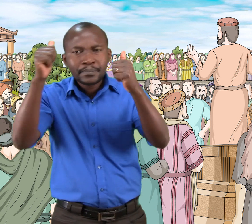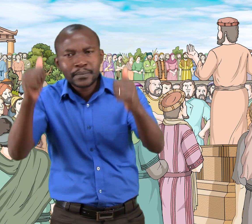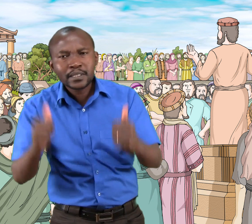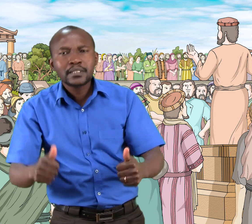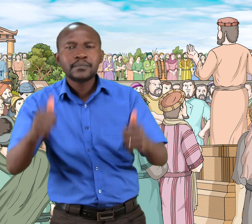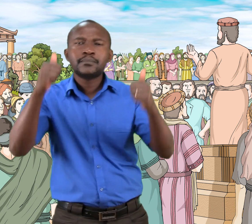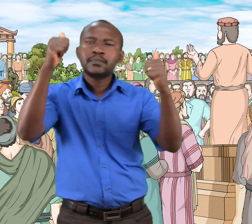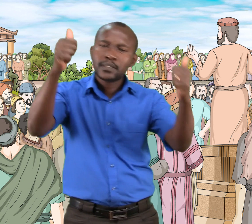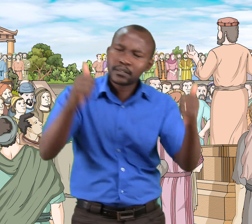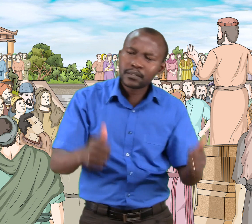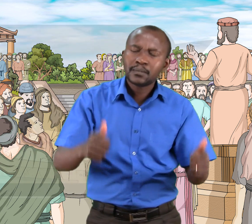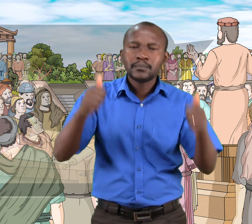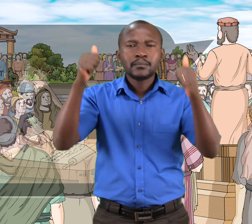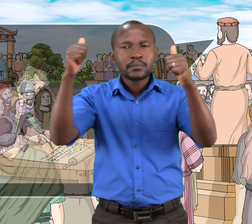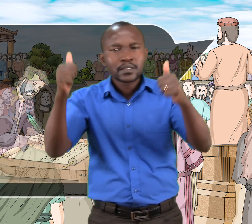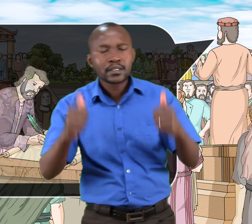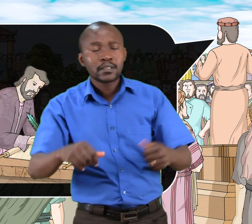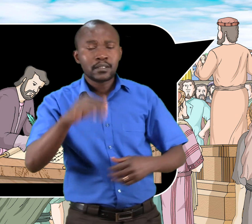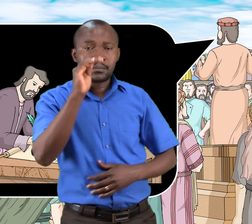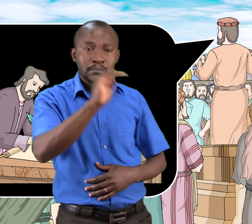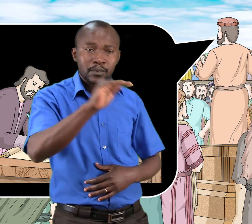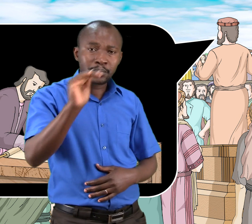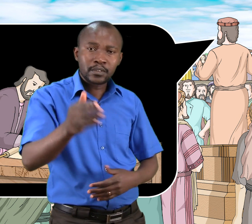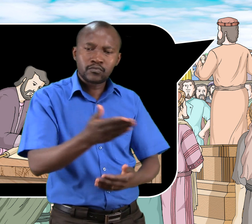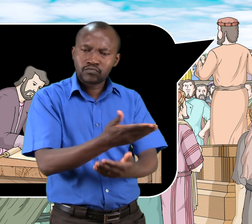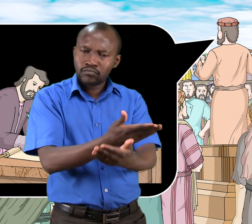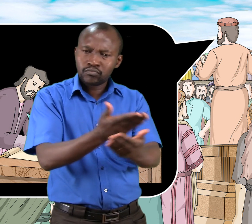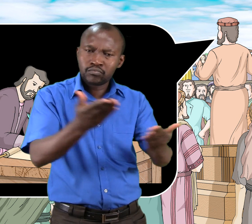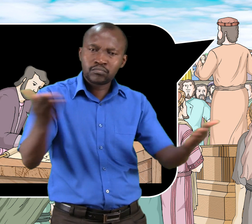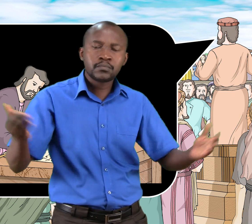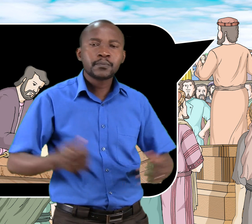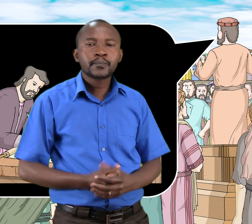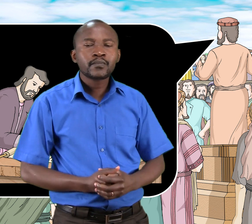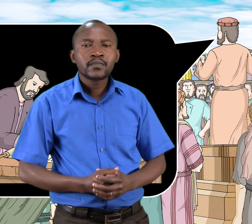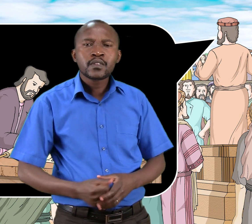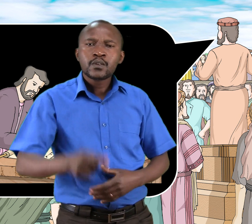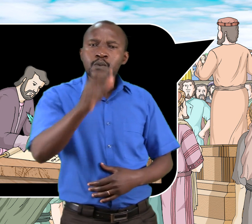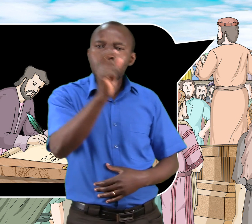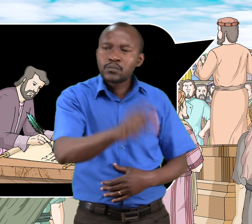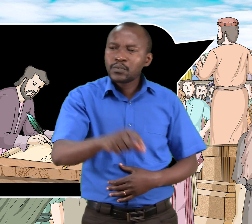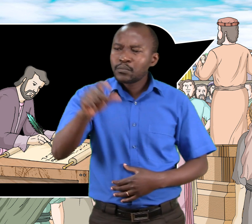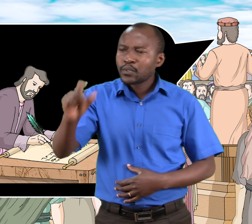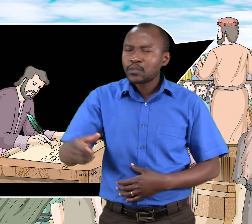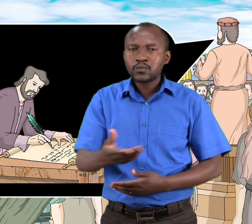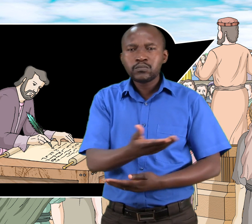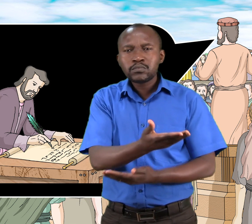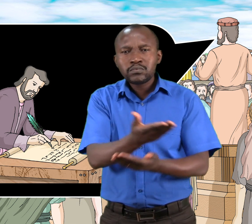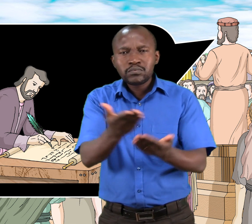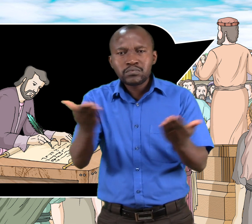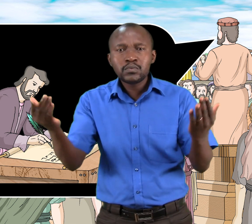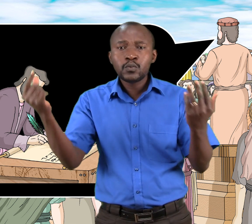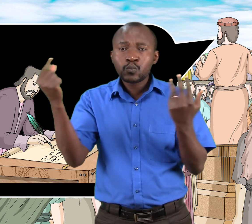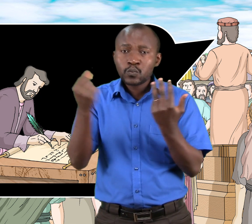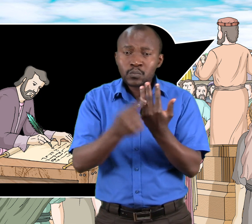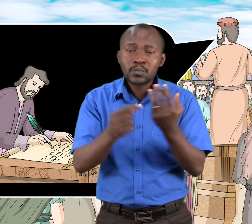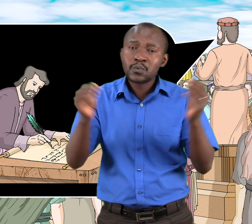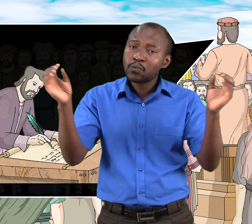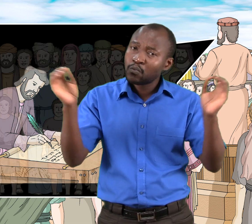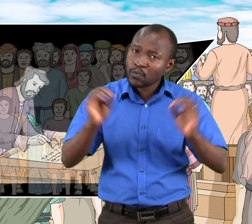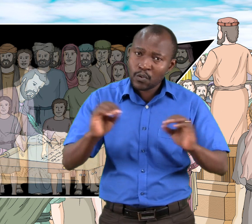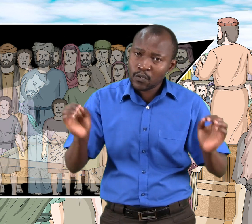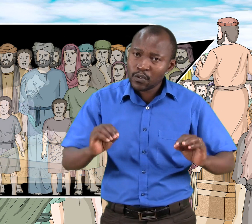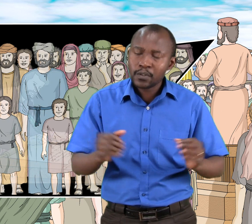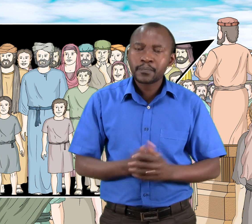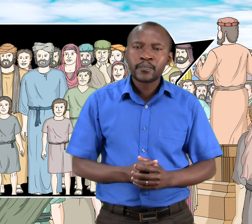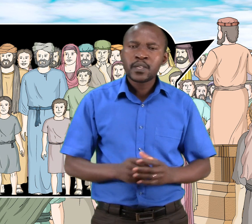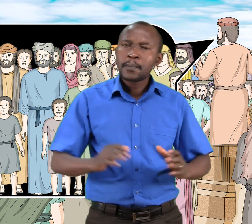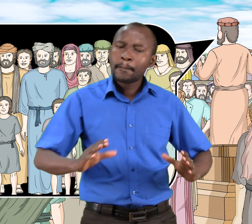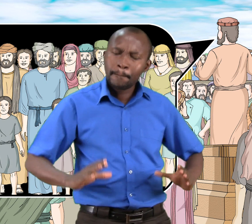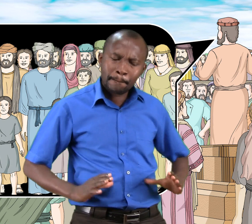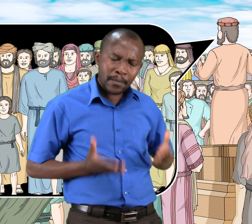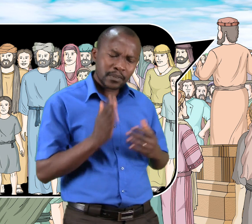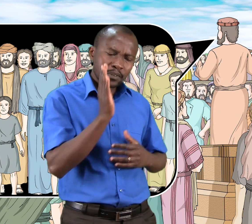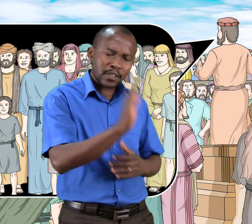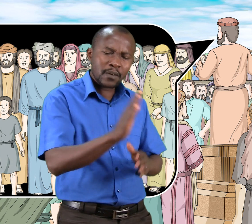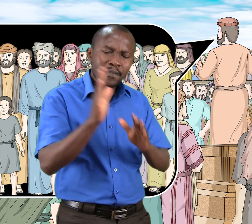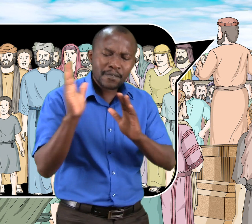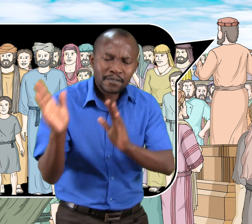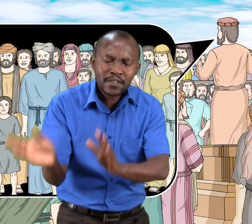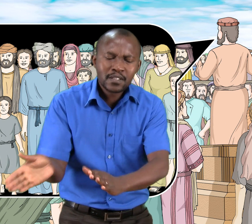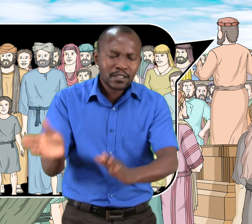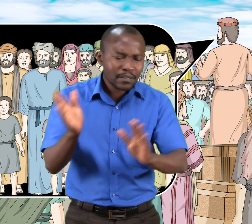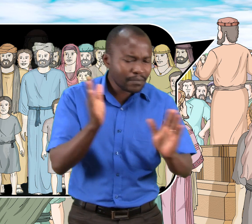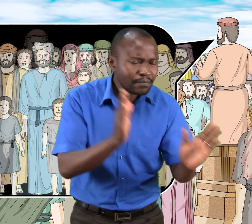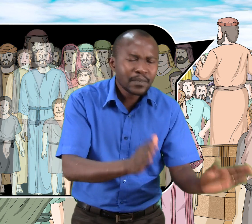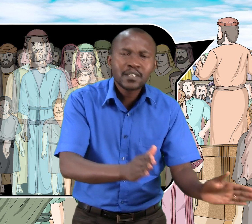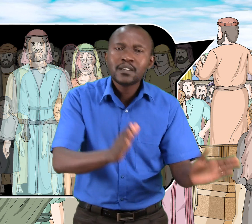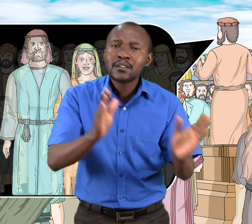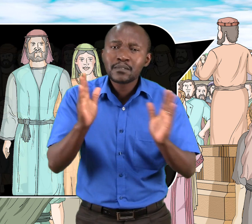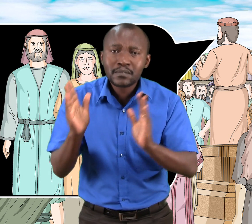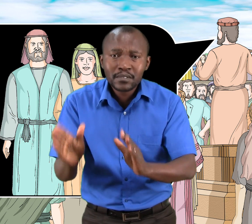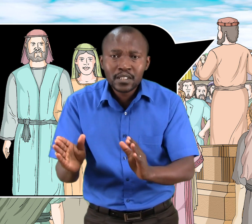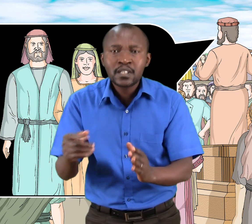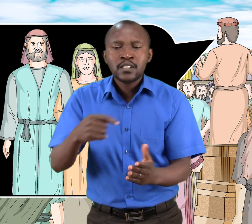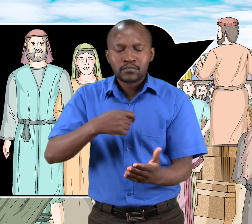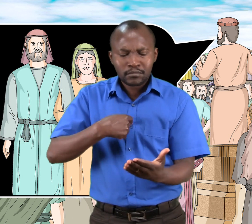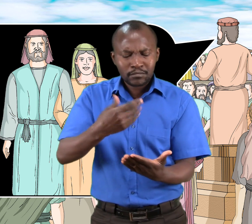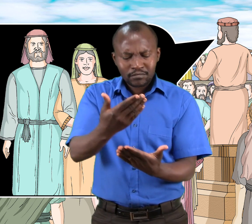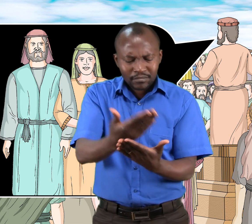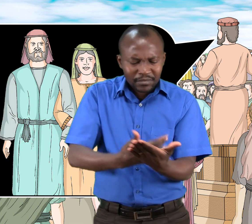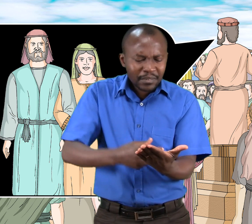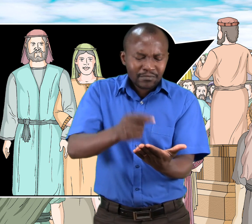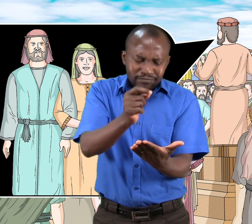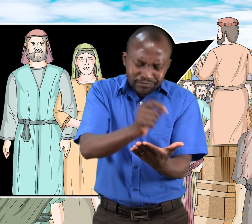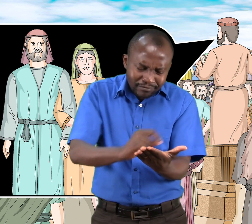This is what I prescribe in all the churches.